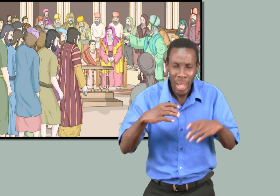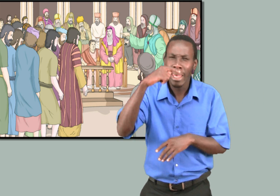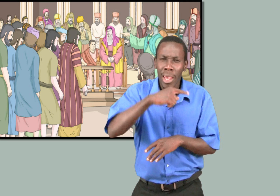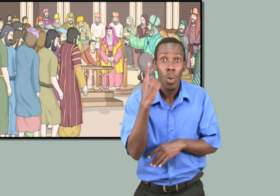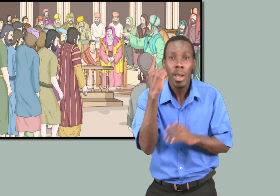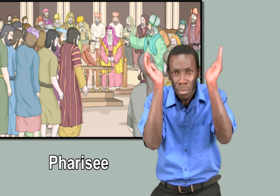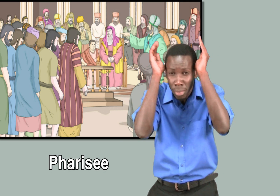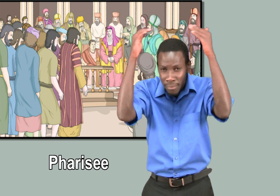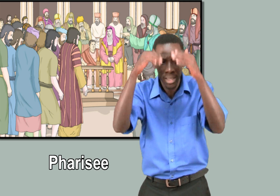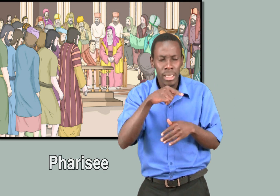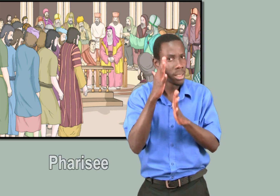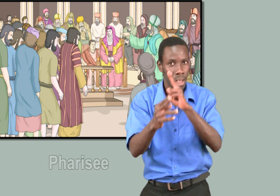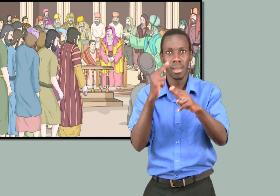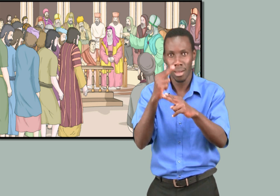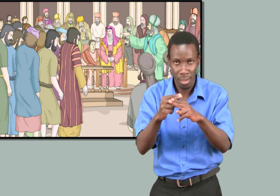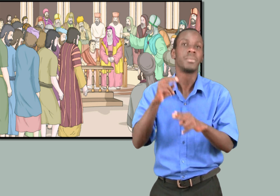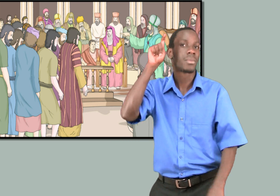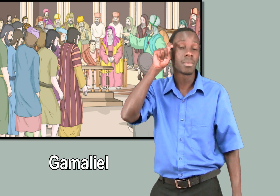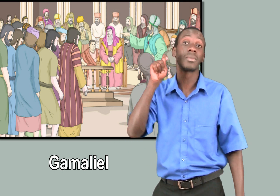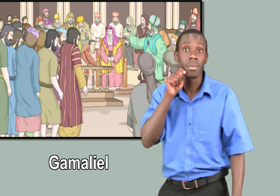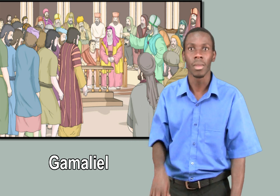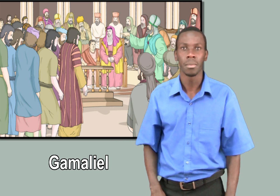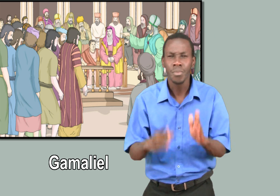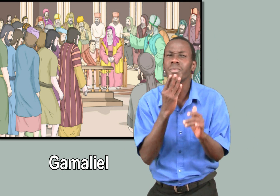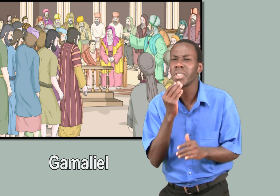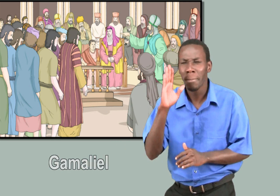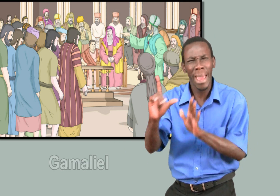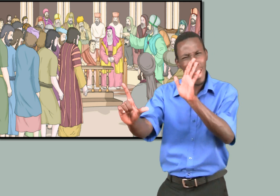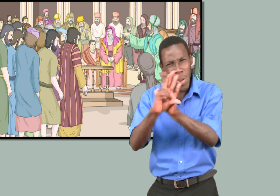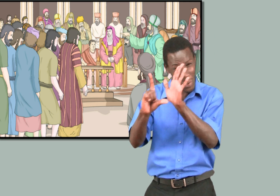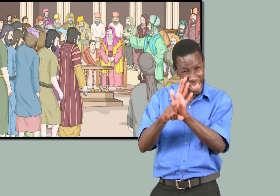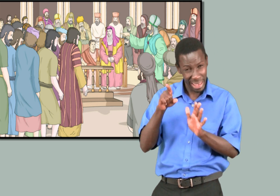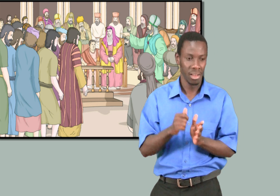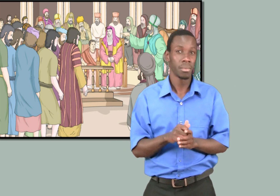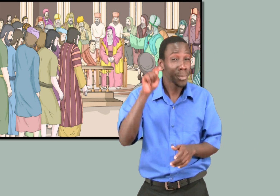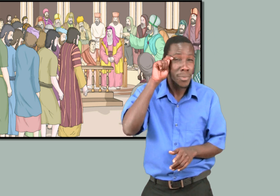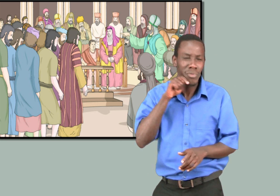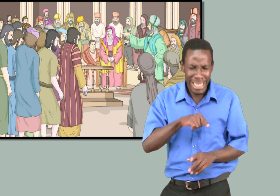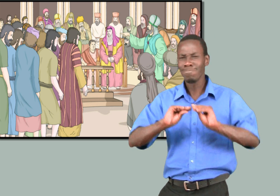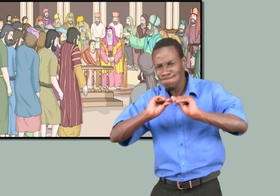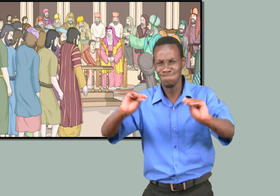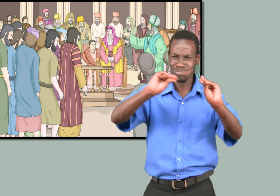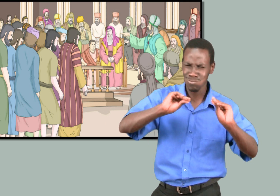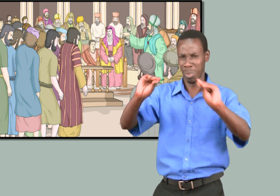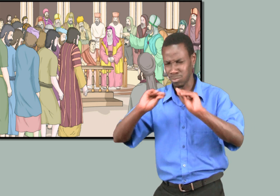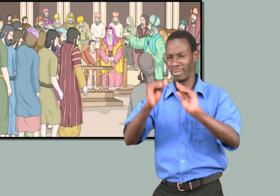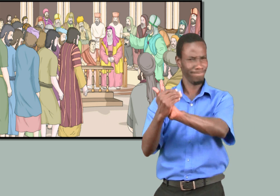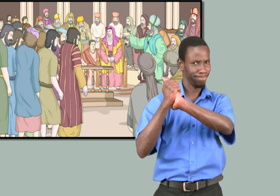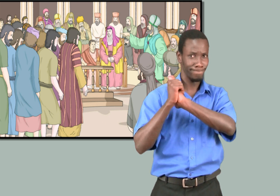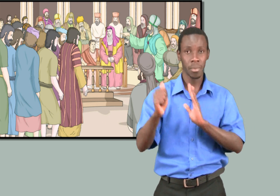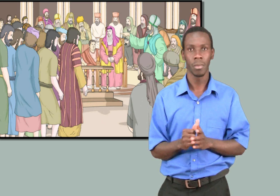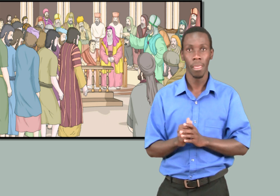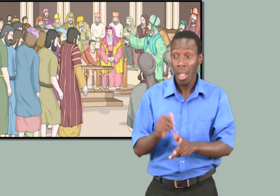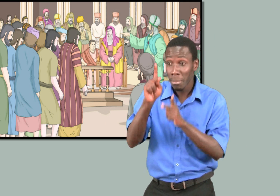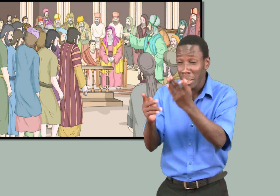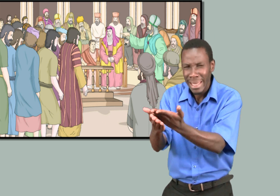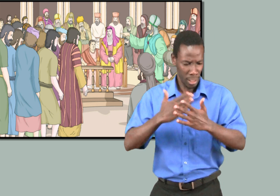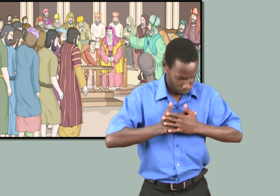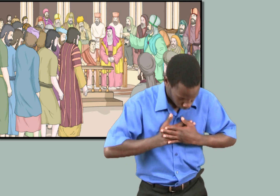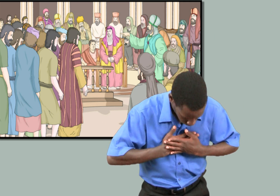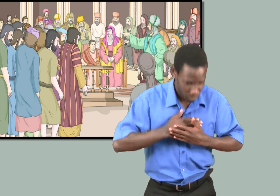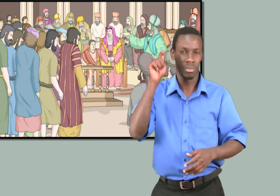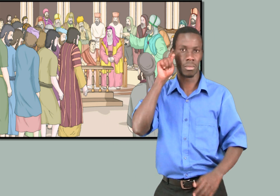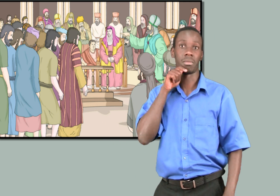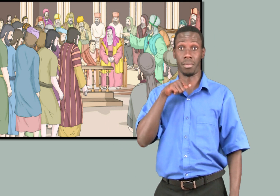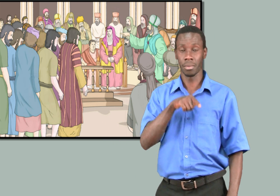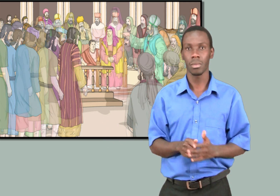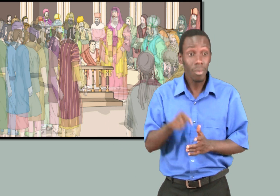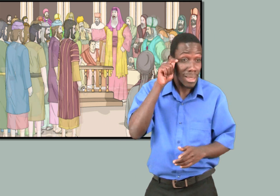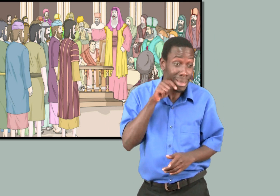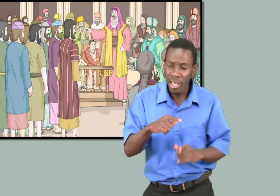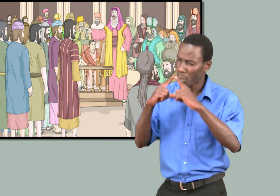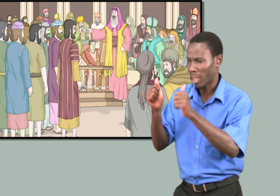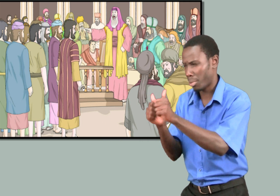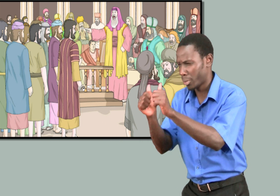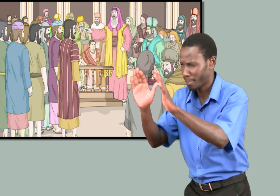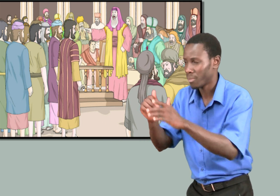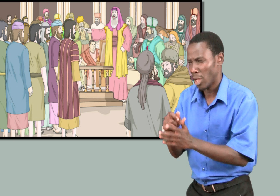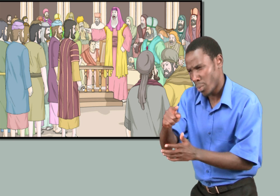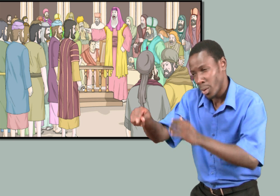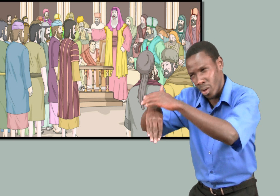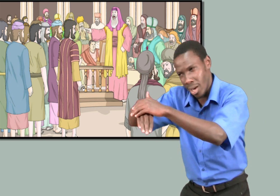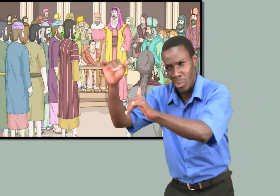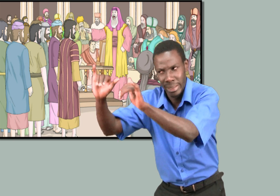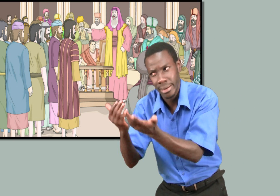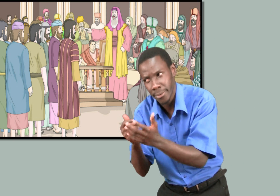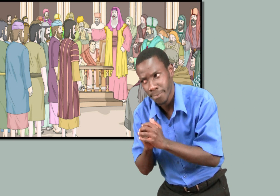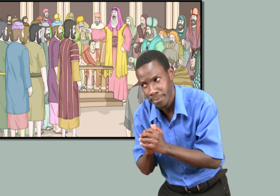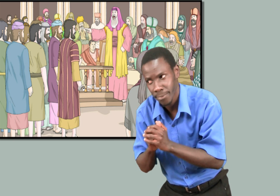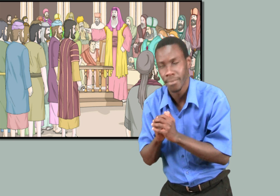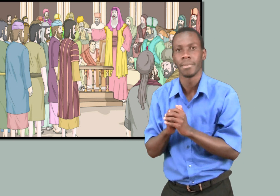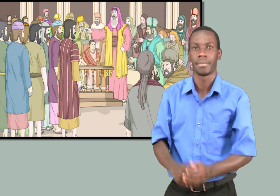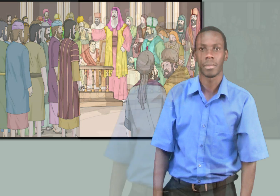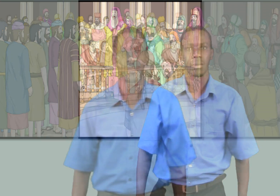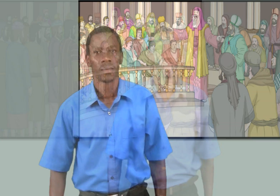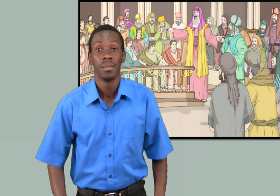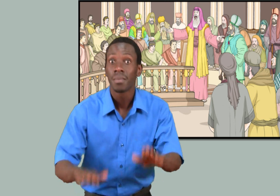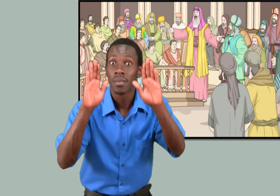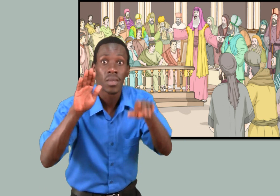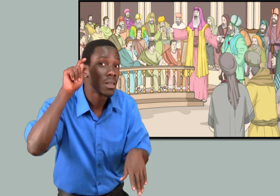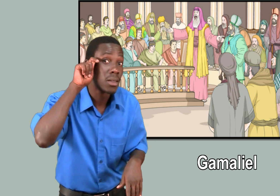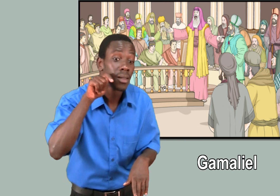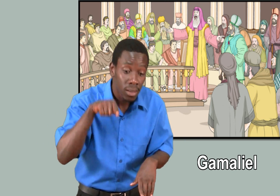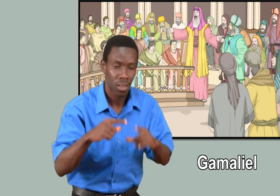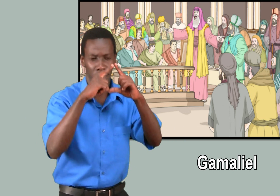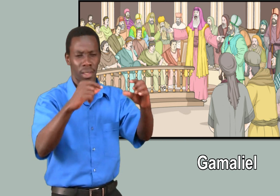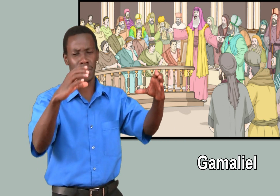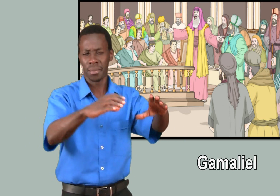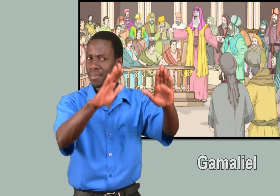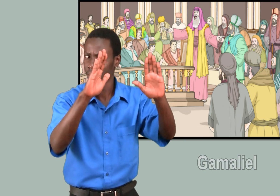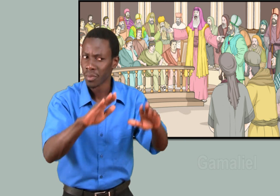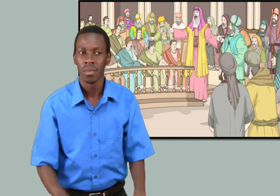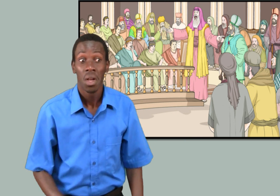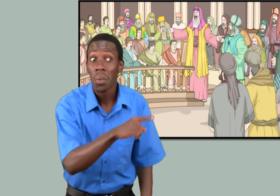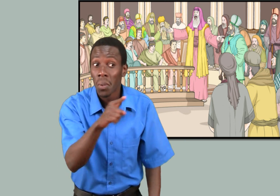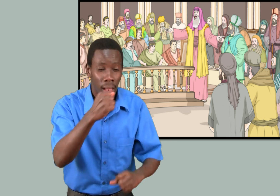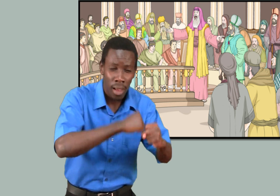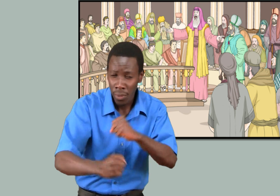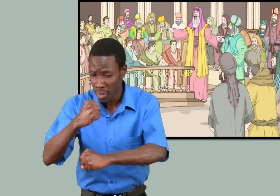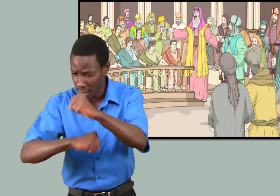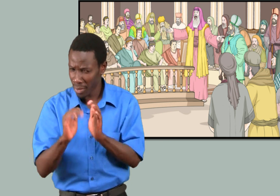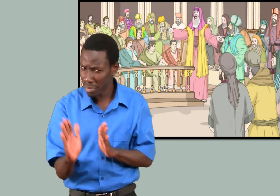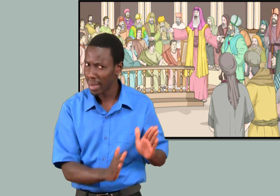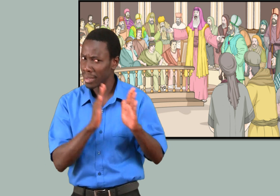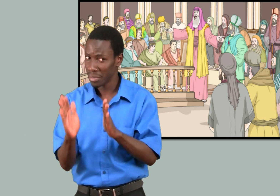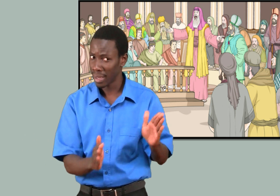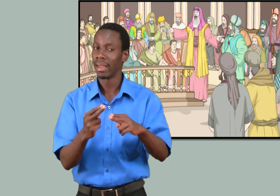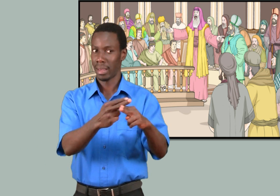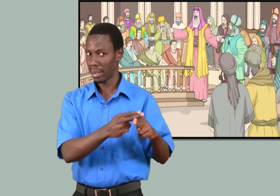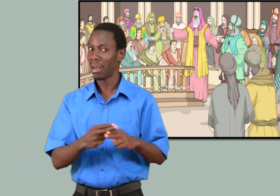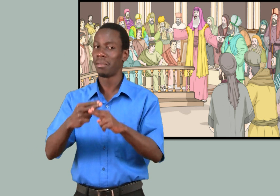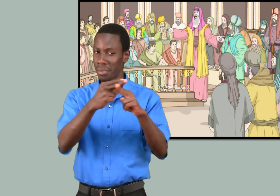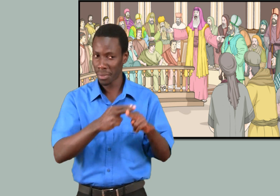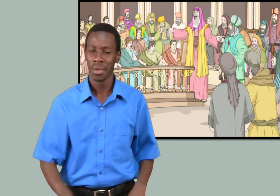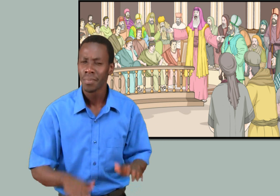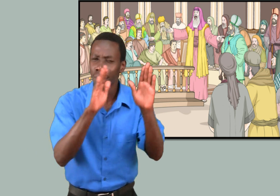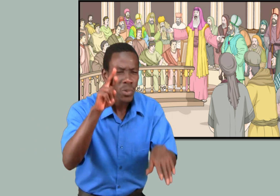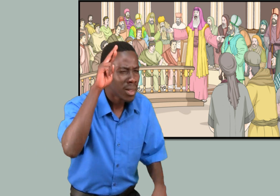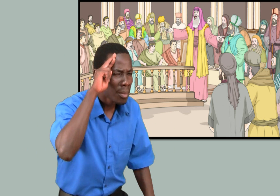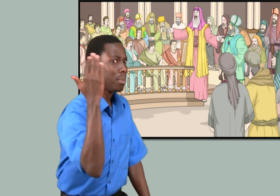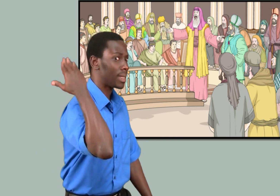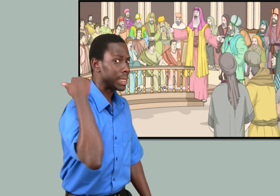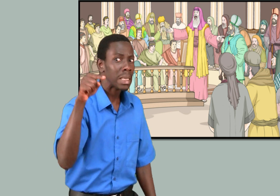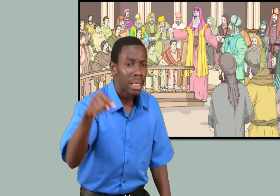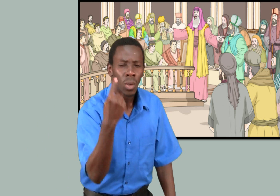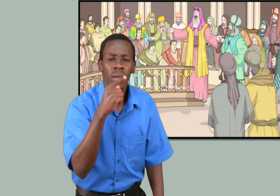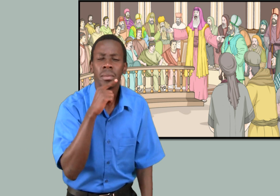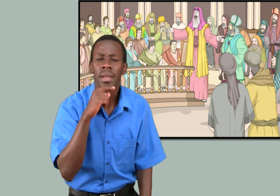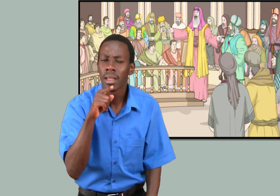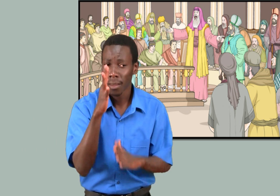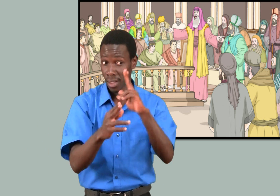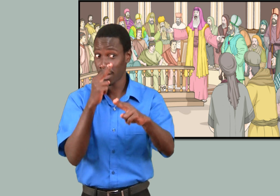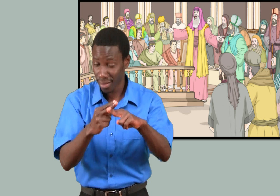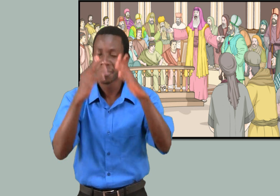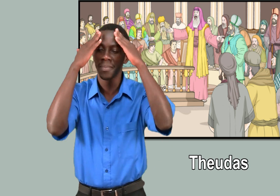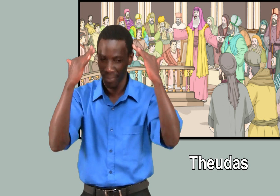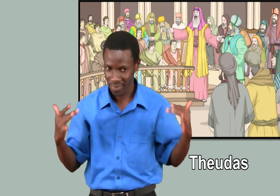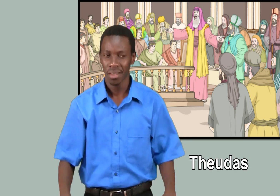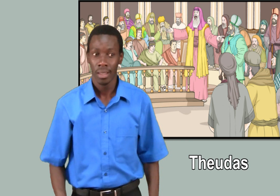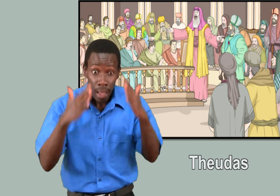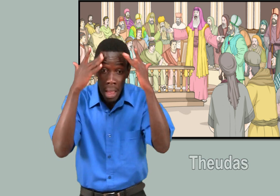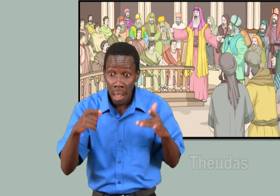But a Pharisee named Gamaliel, a teacher of the law who was honored by all the people, stood up in the Sanhedrin and ordered that the men be put outside for a short time.